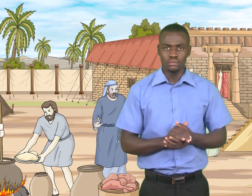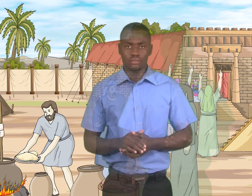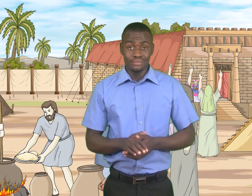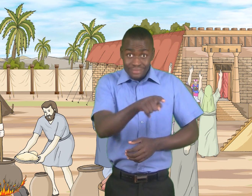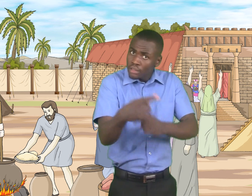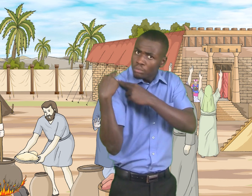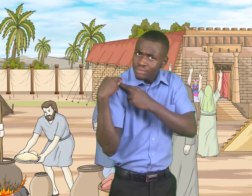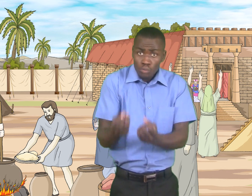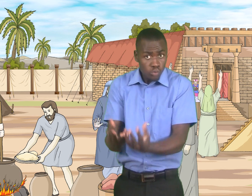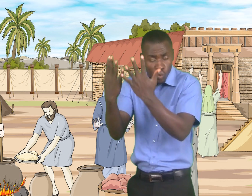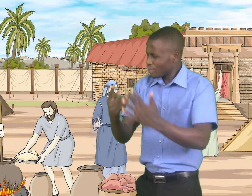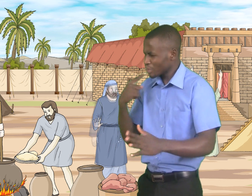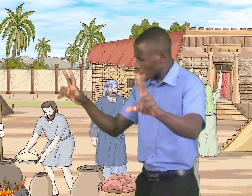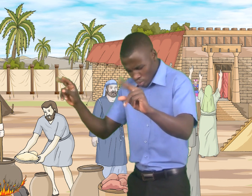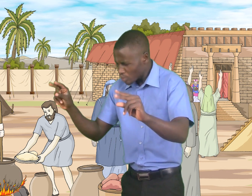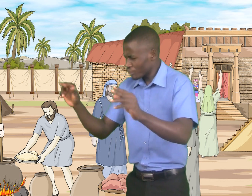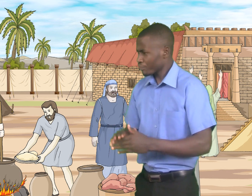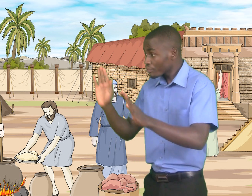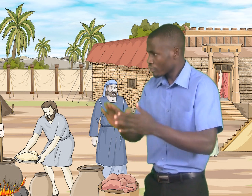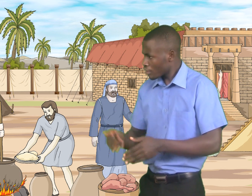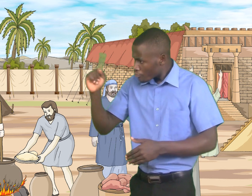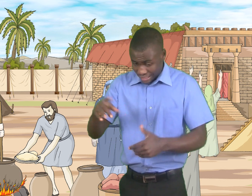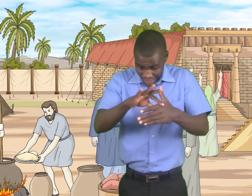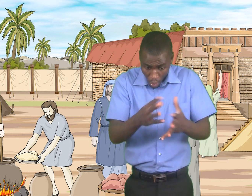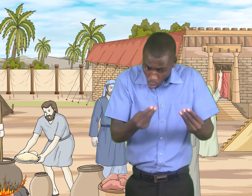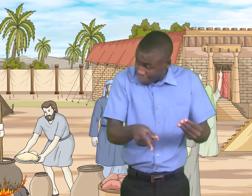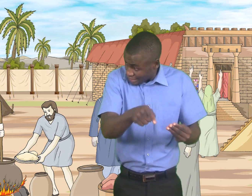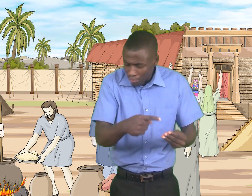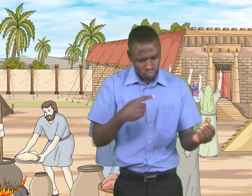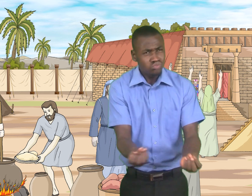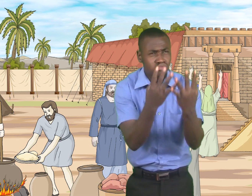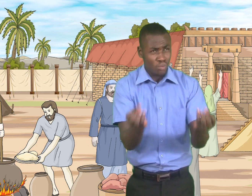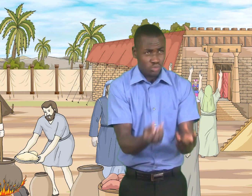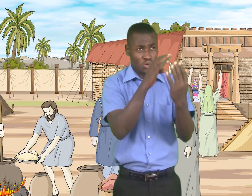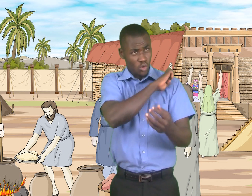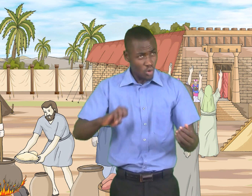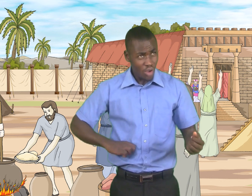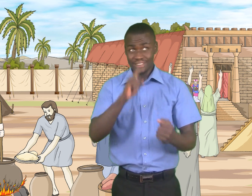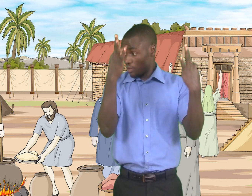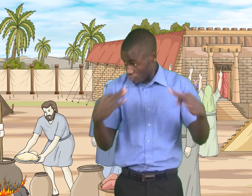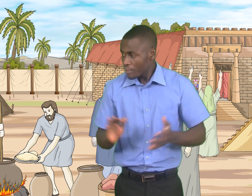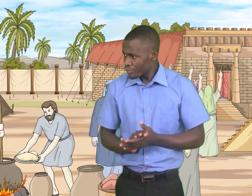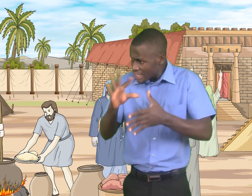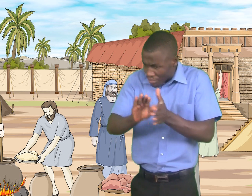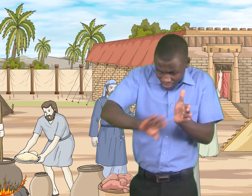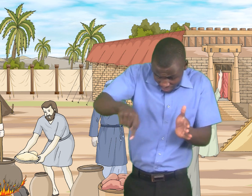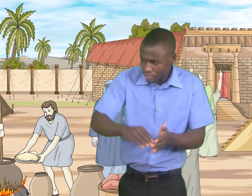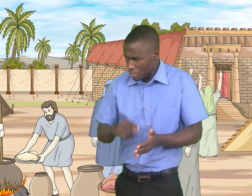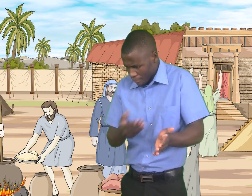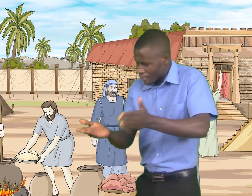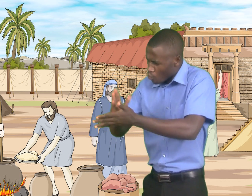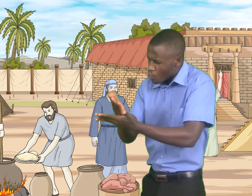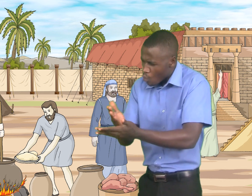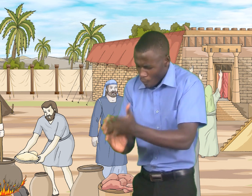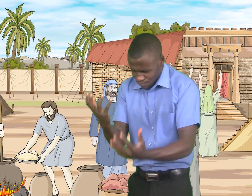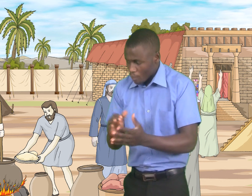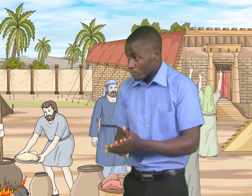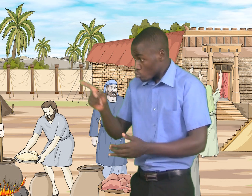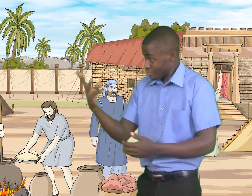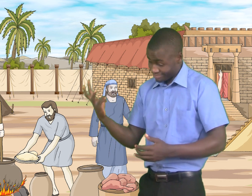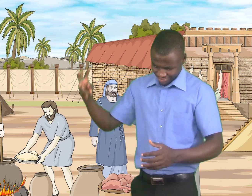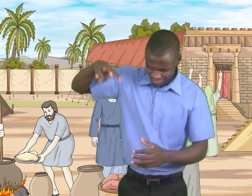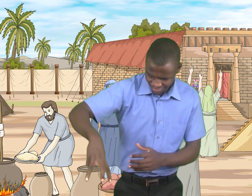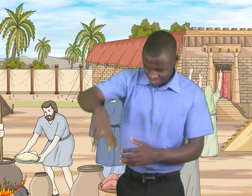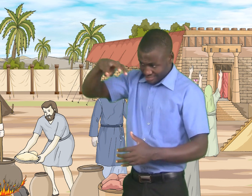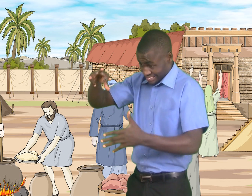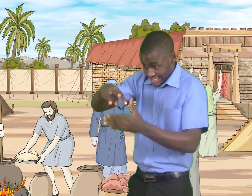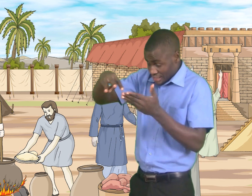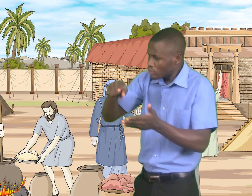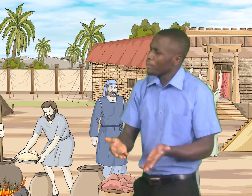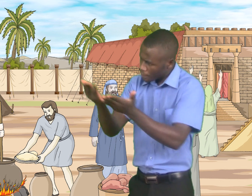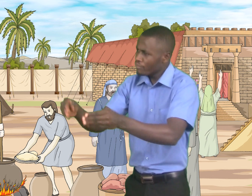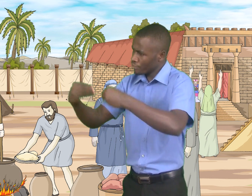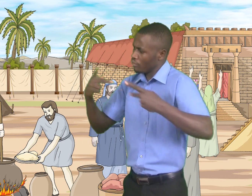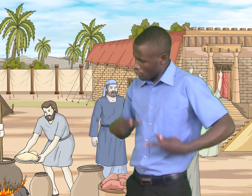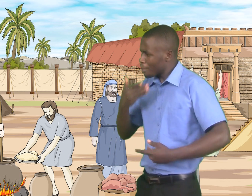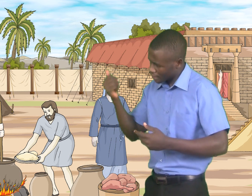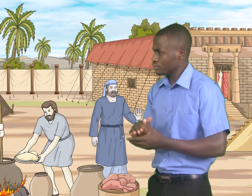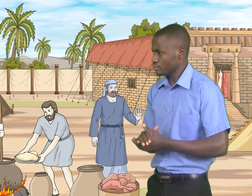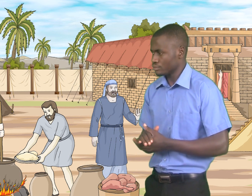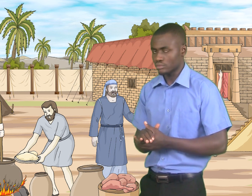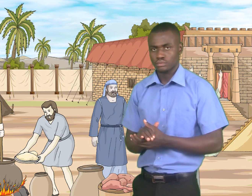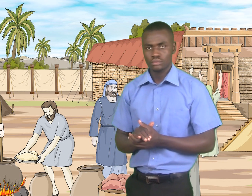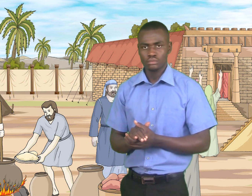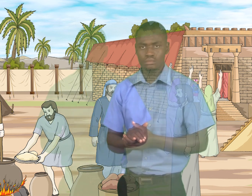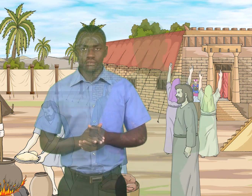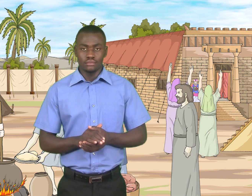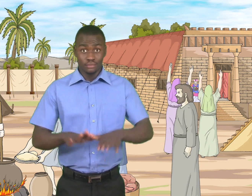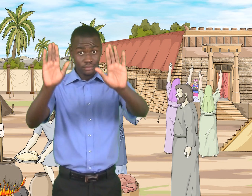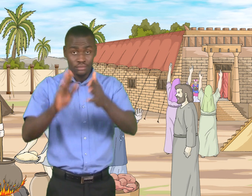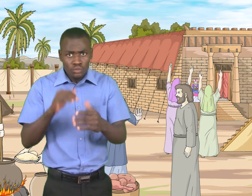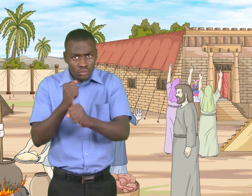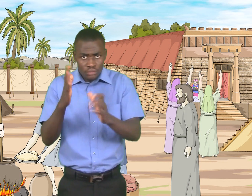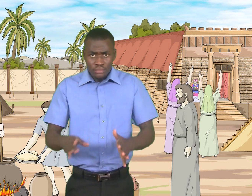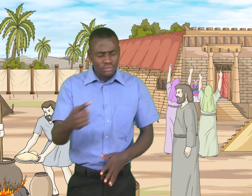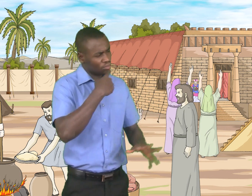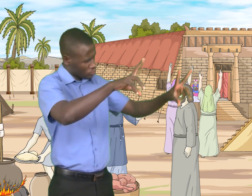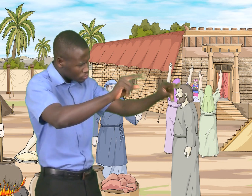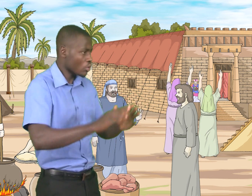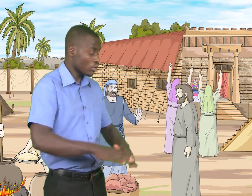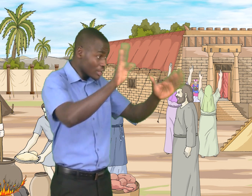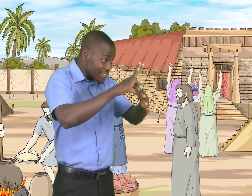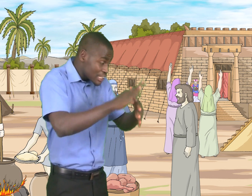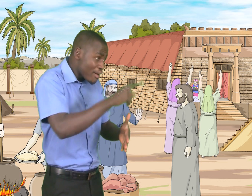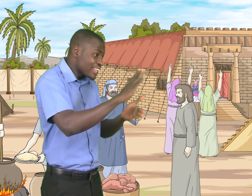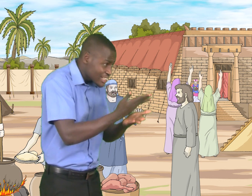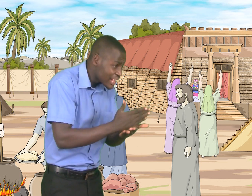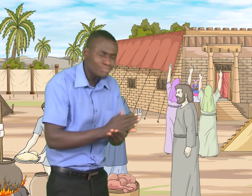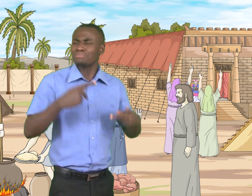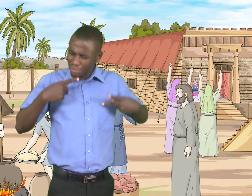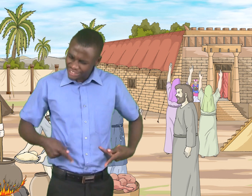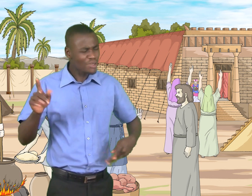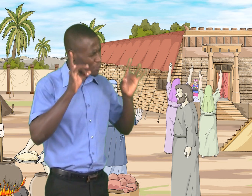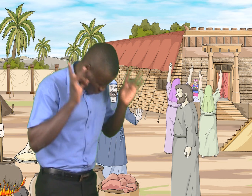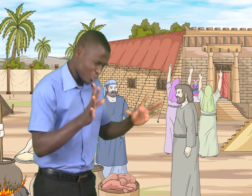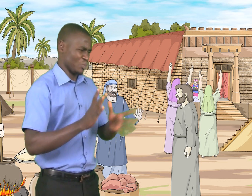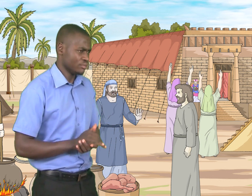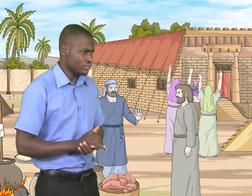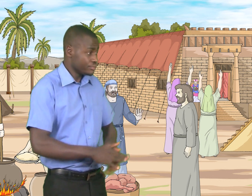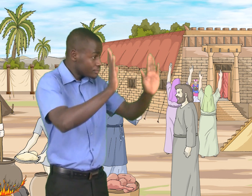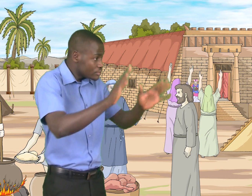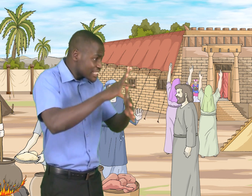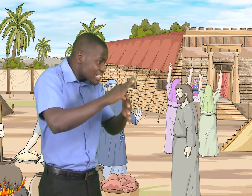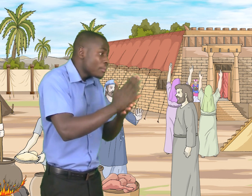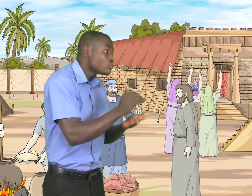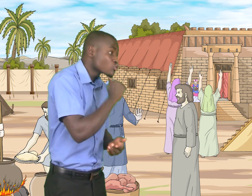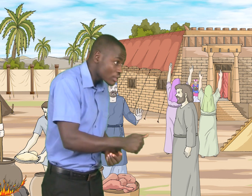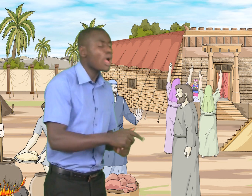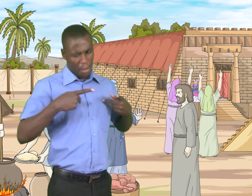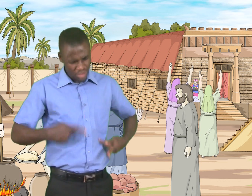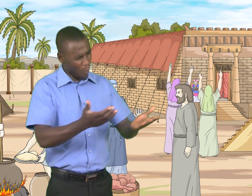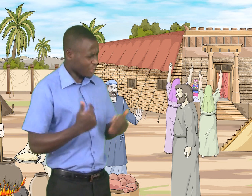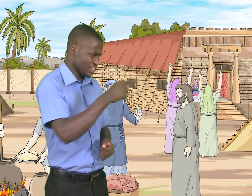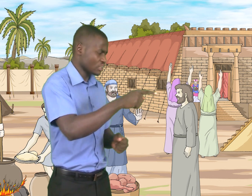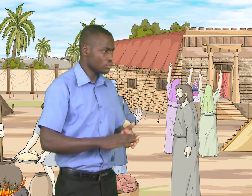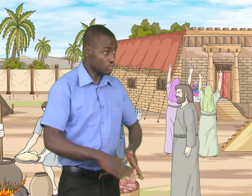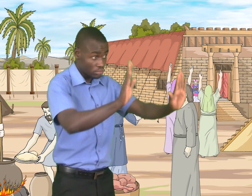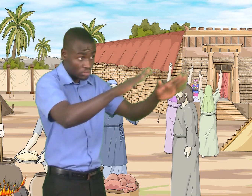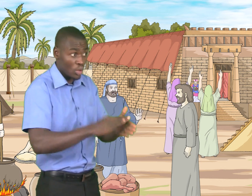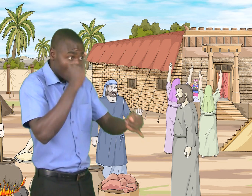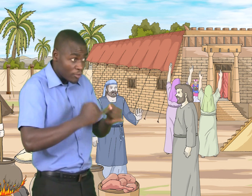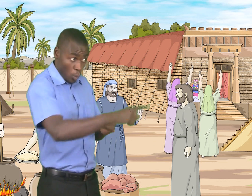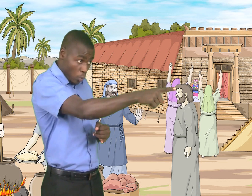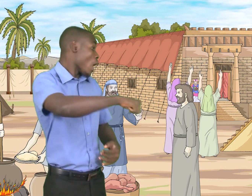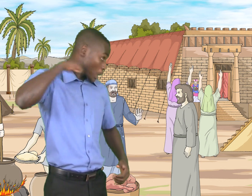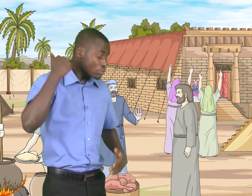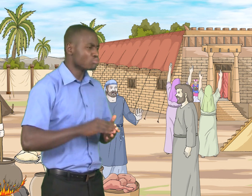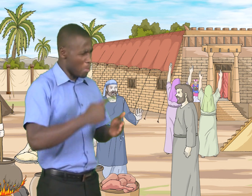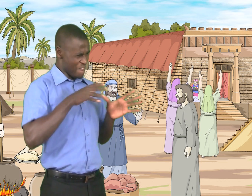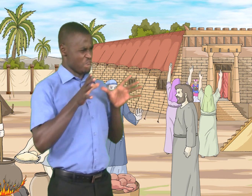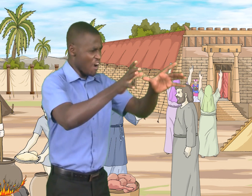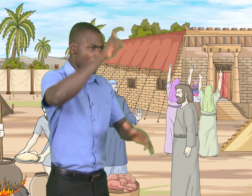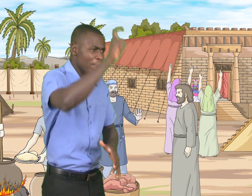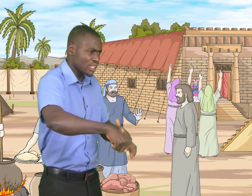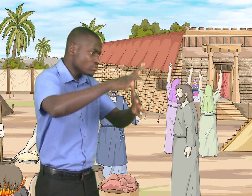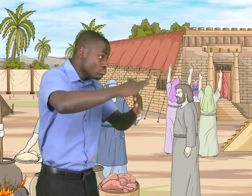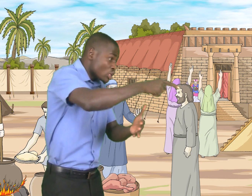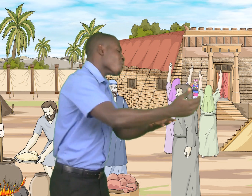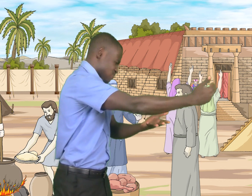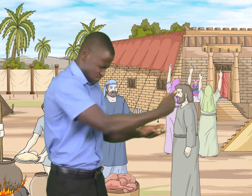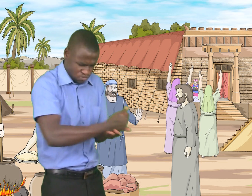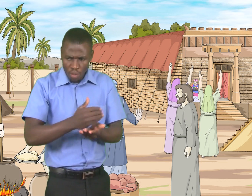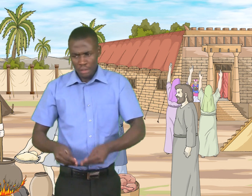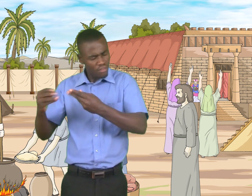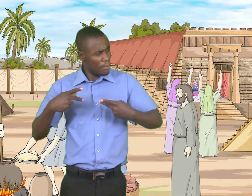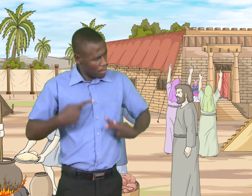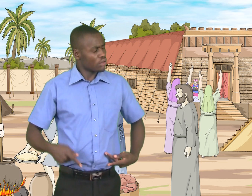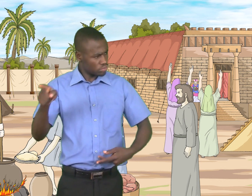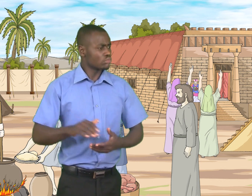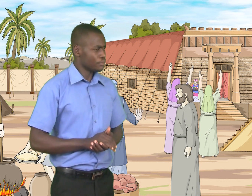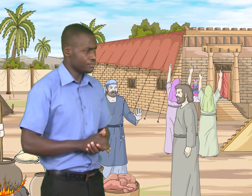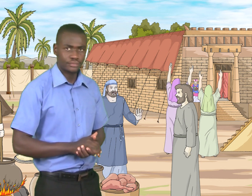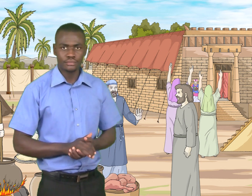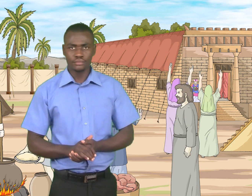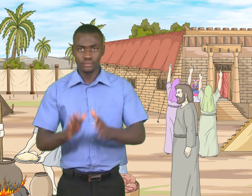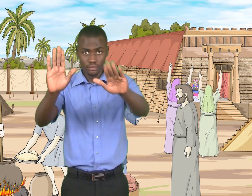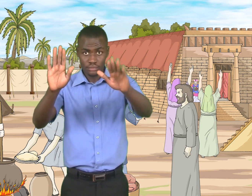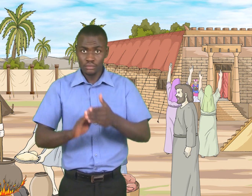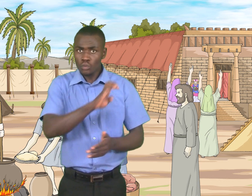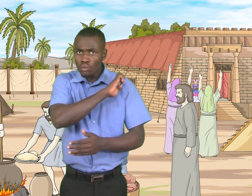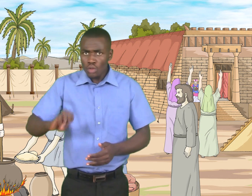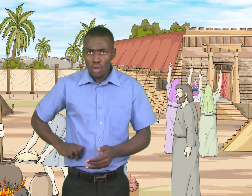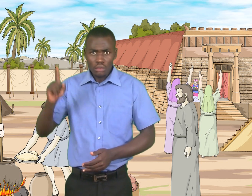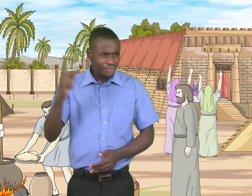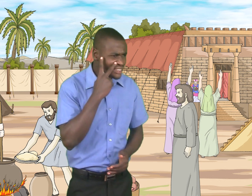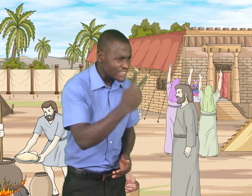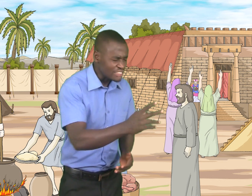And if any man said to him, “The fat must be burned first; then you may take whatever you want,” the servant would reply, “No, you must give it to me right now. If you refuse, I will take it by force!”